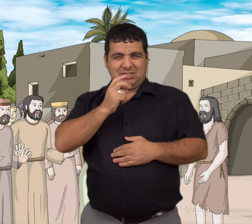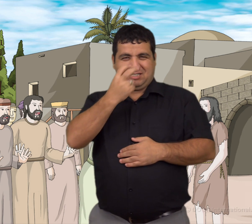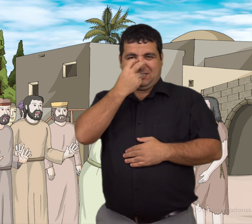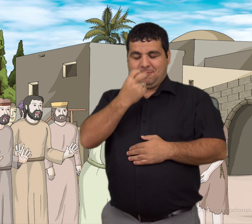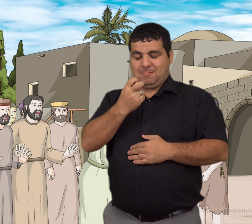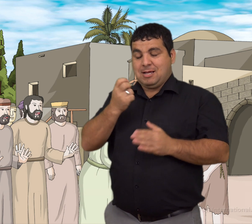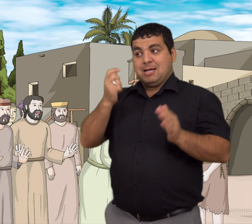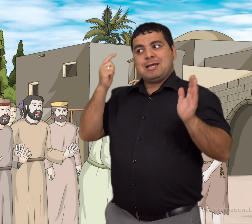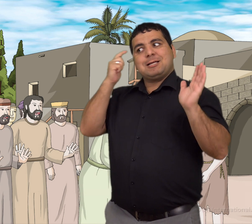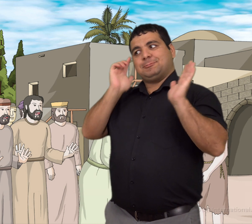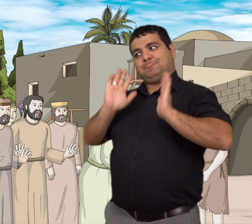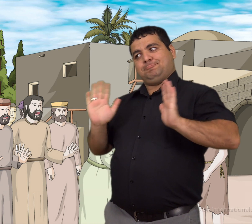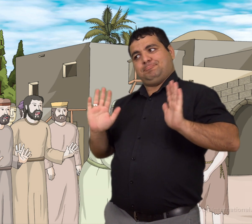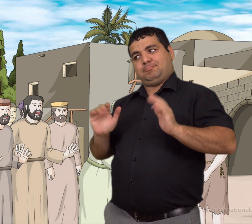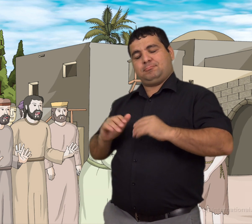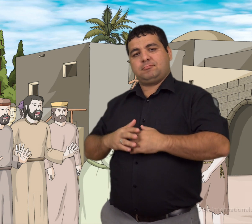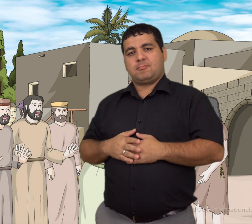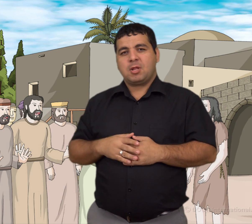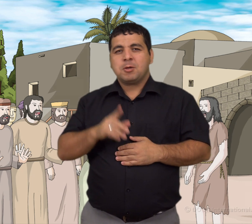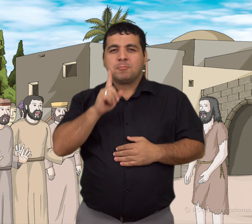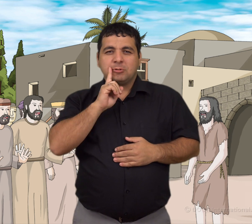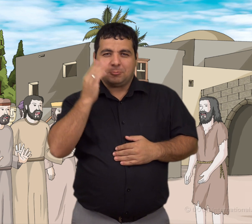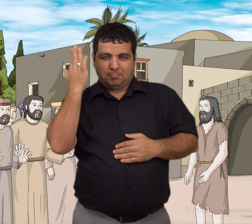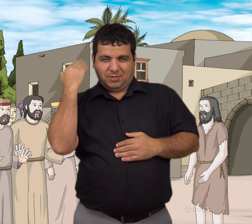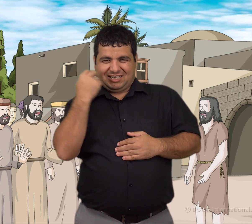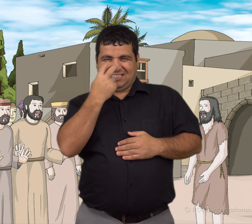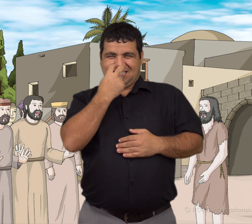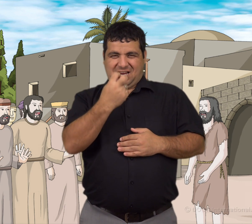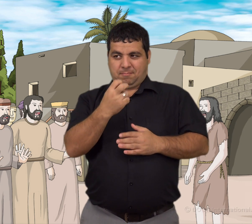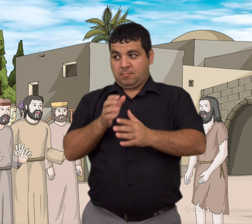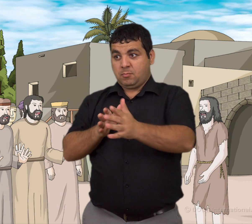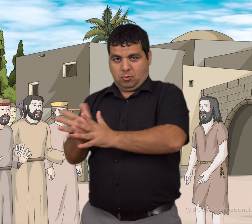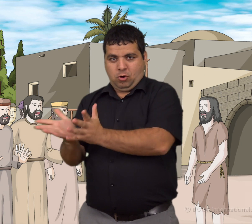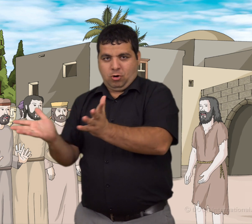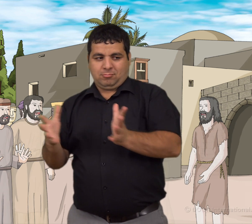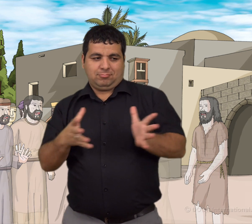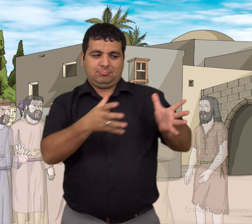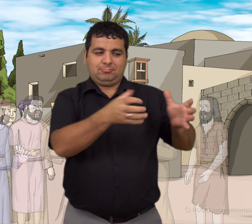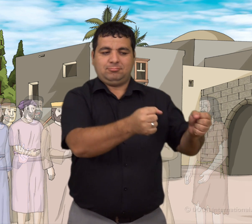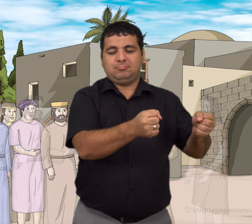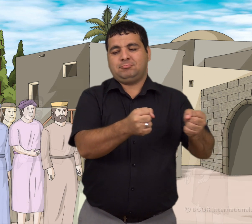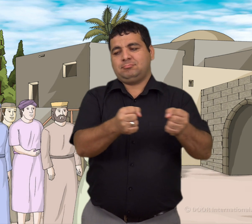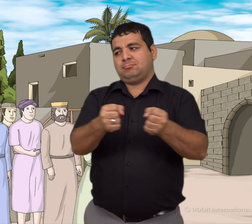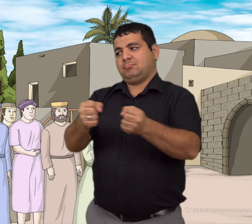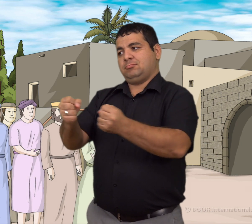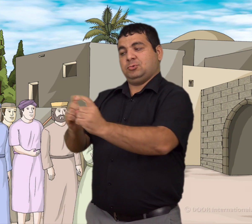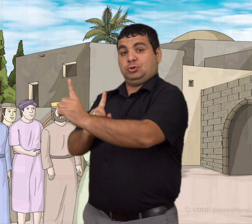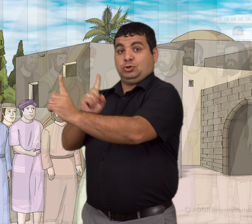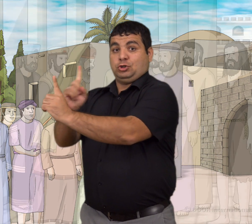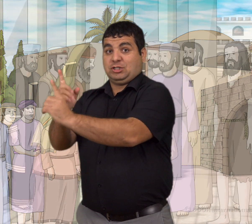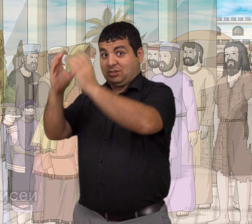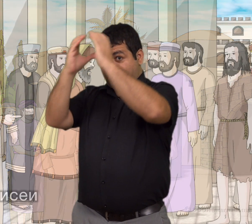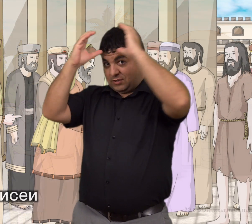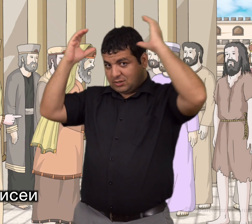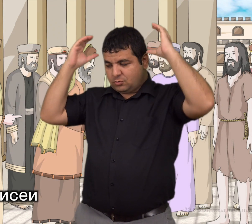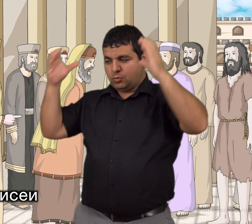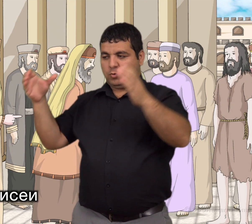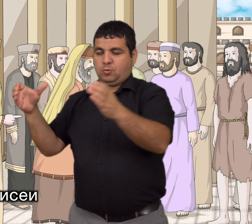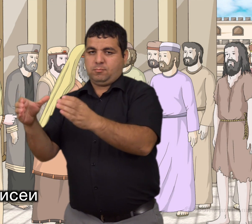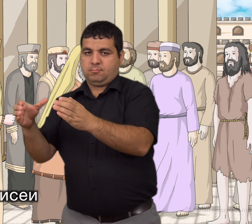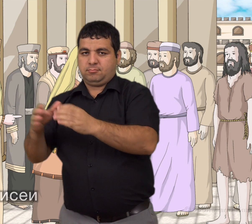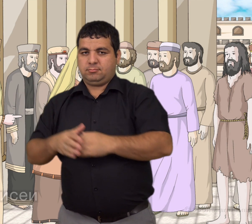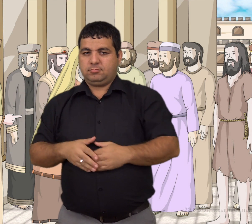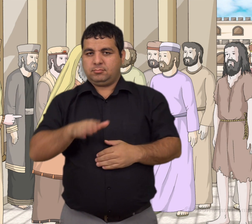they asked. “I do not know,” he answered.